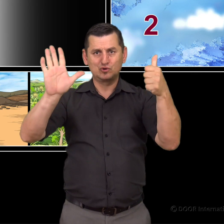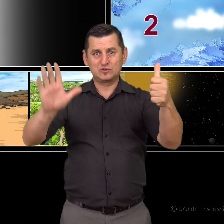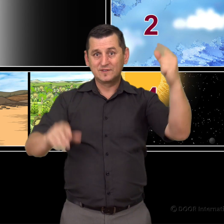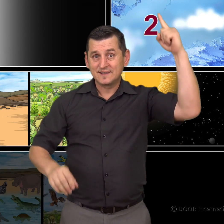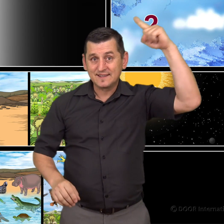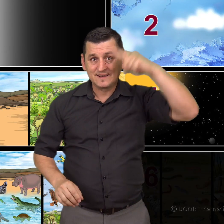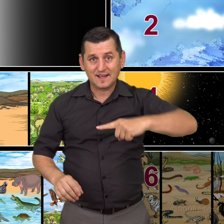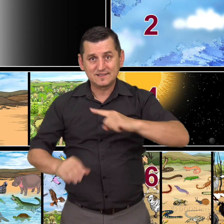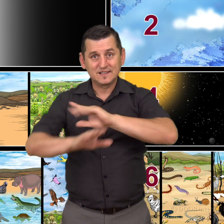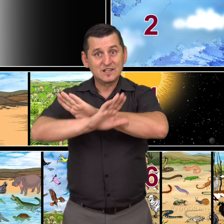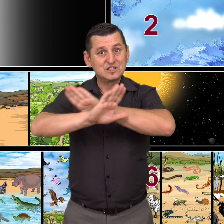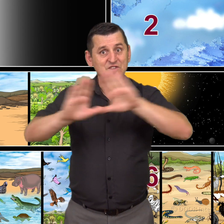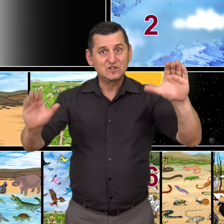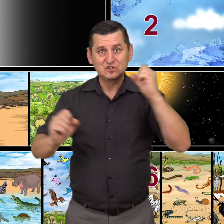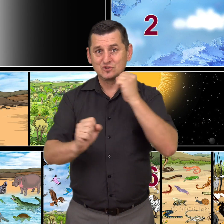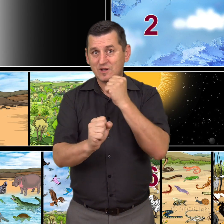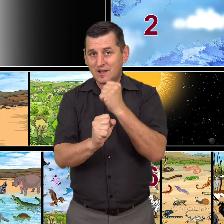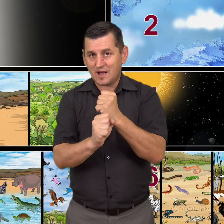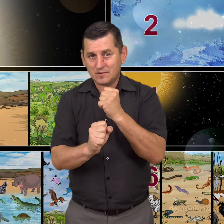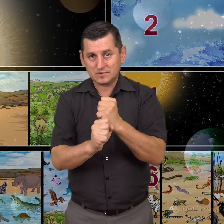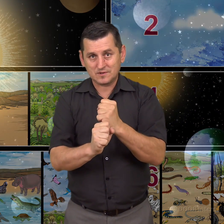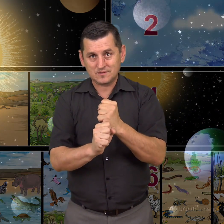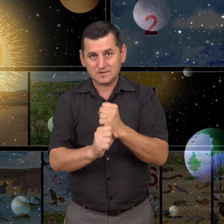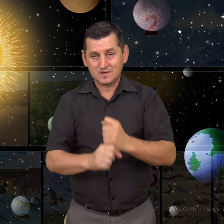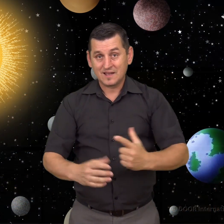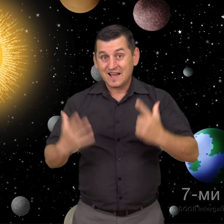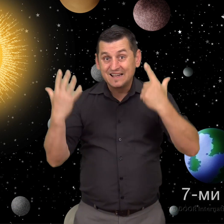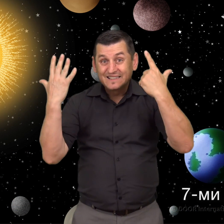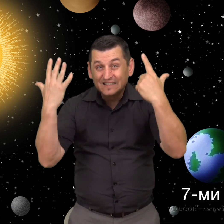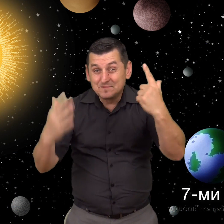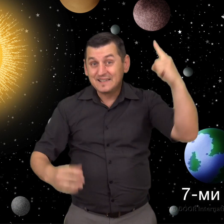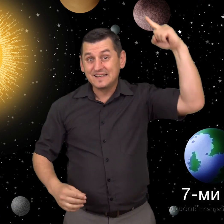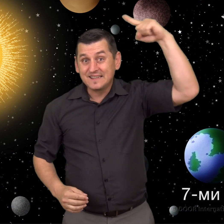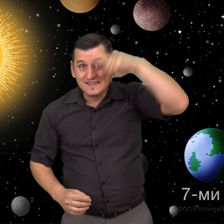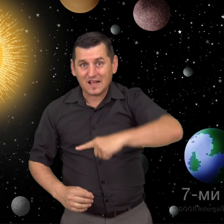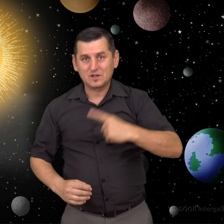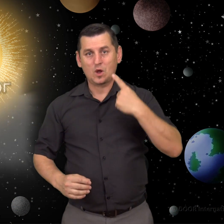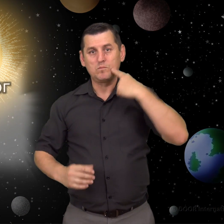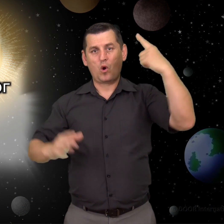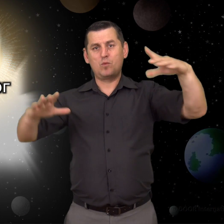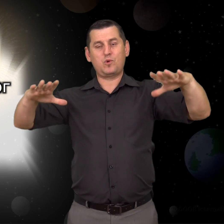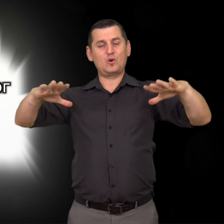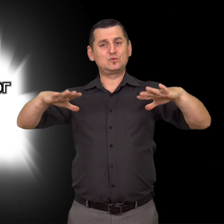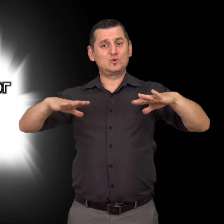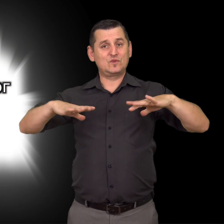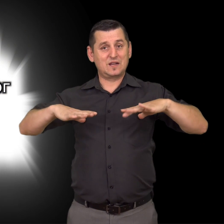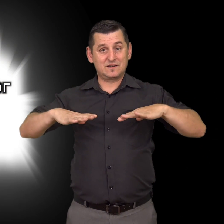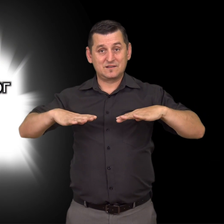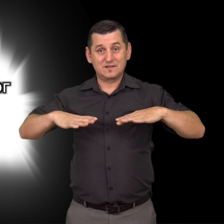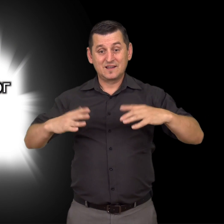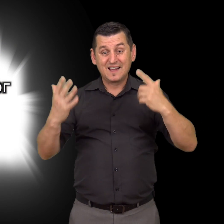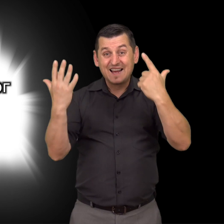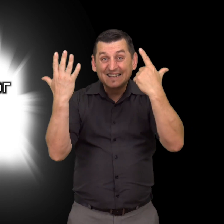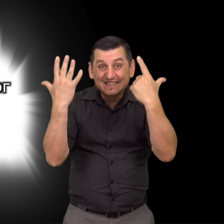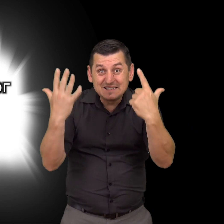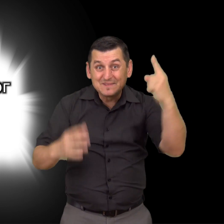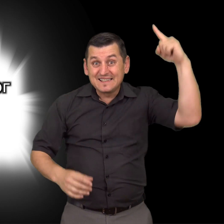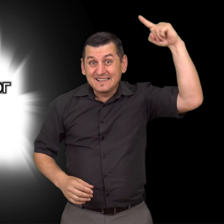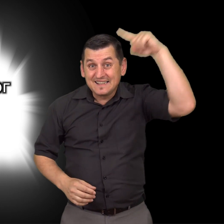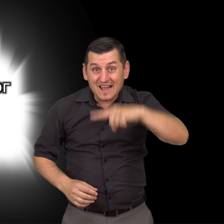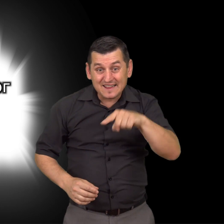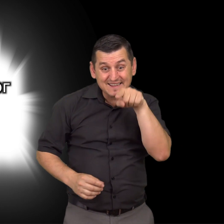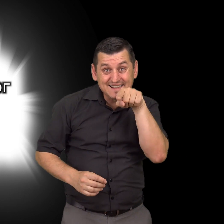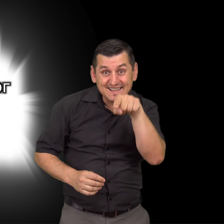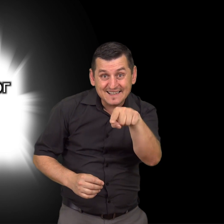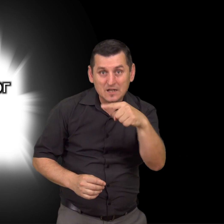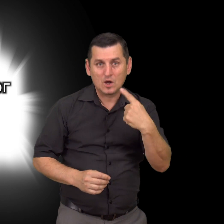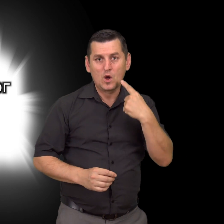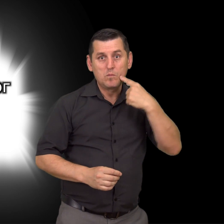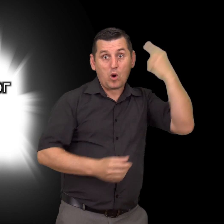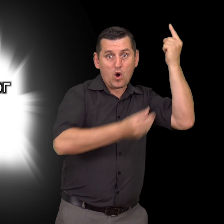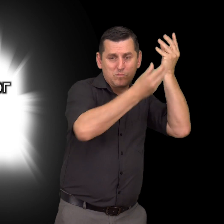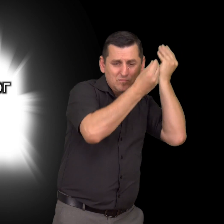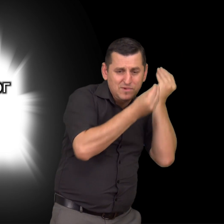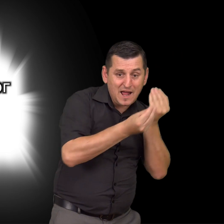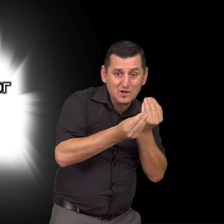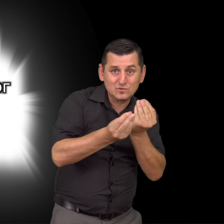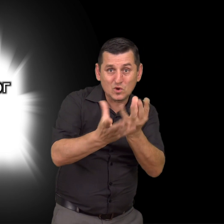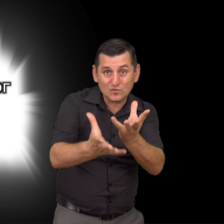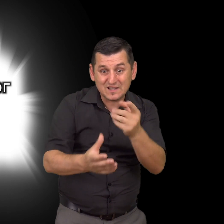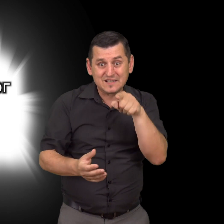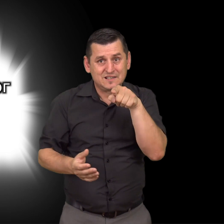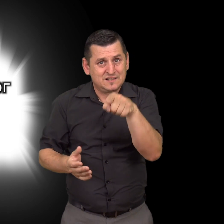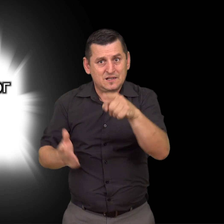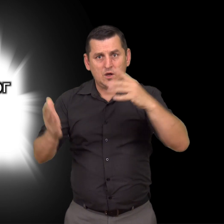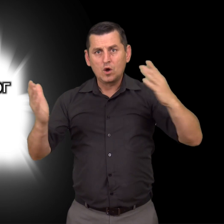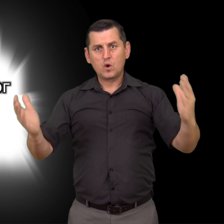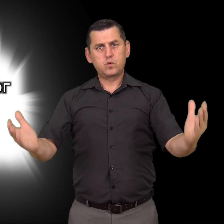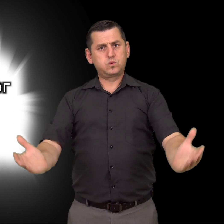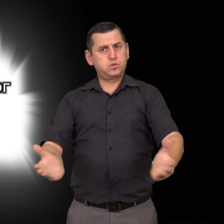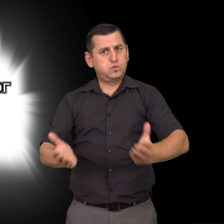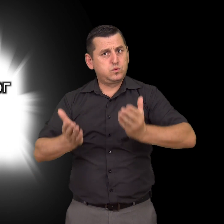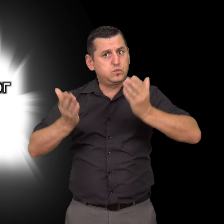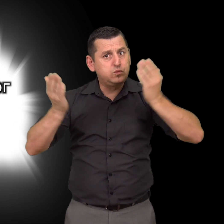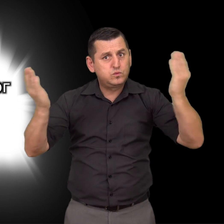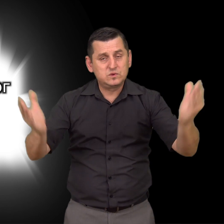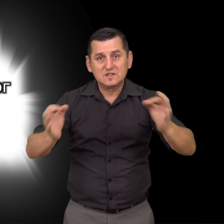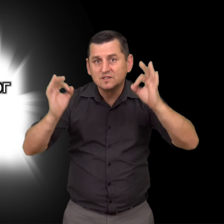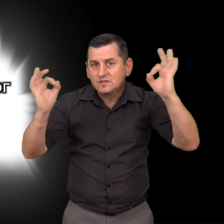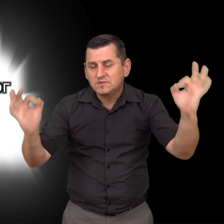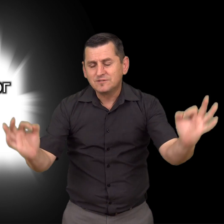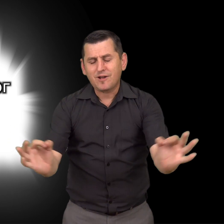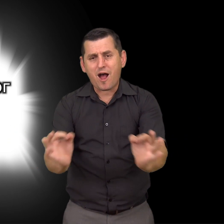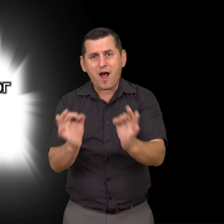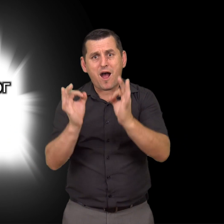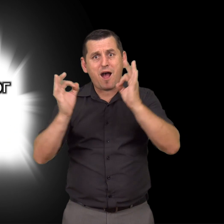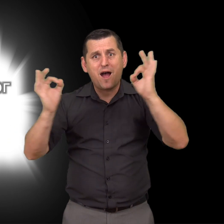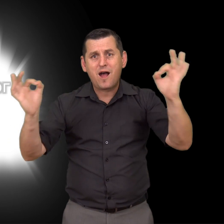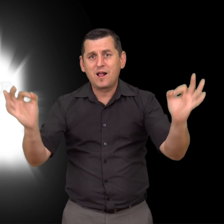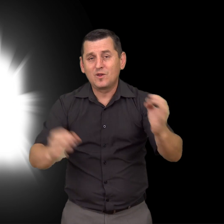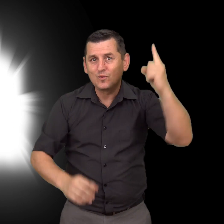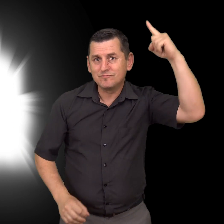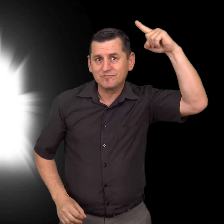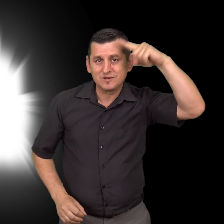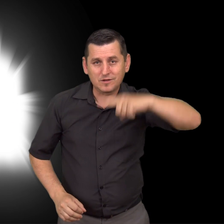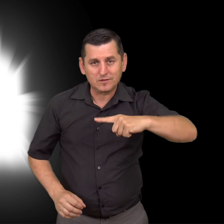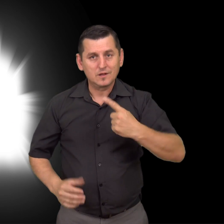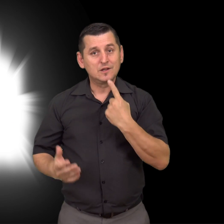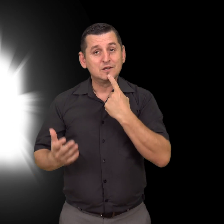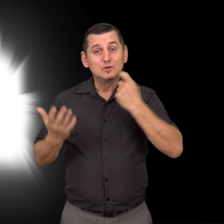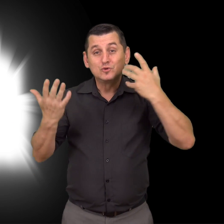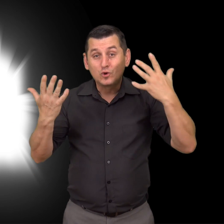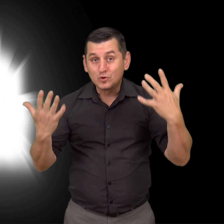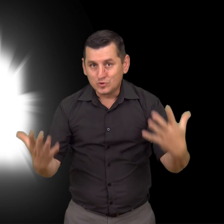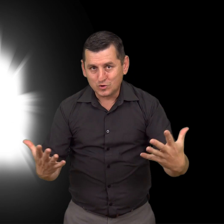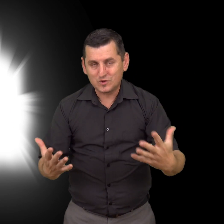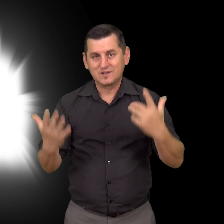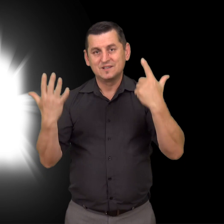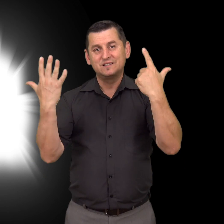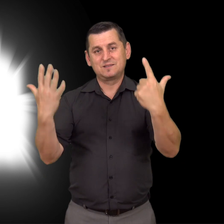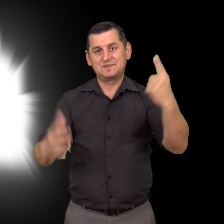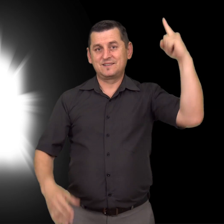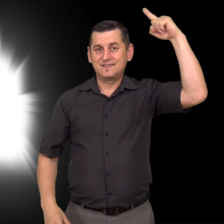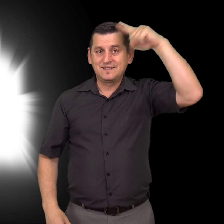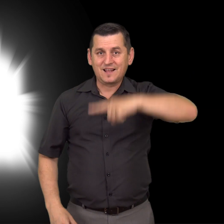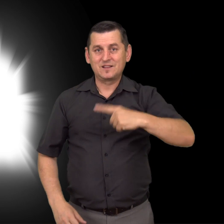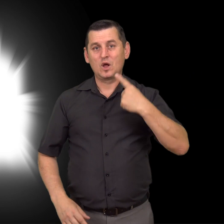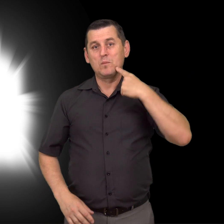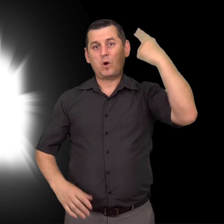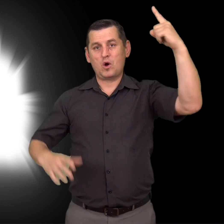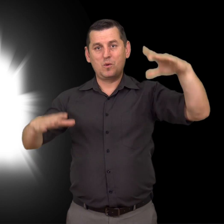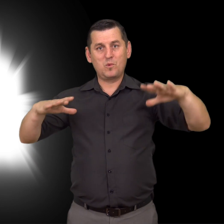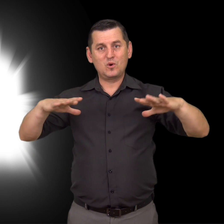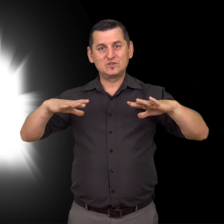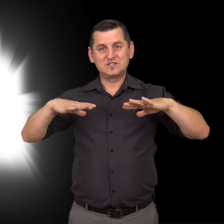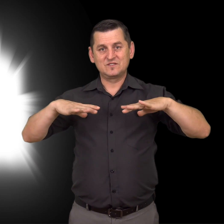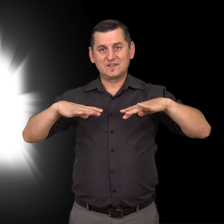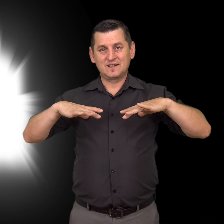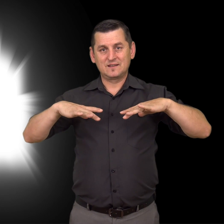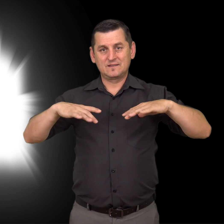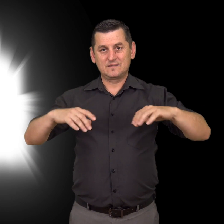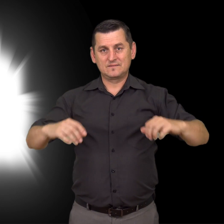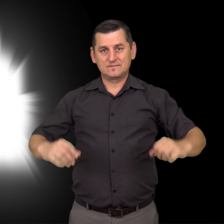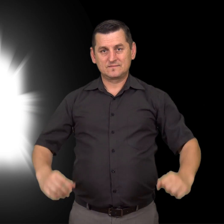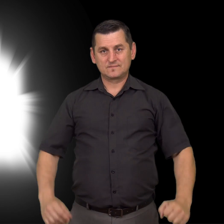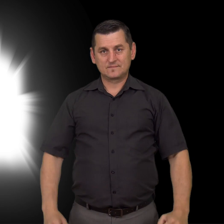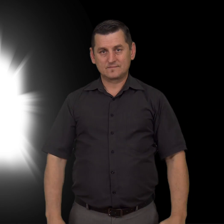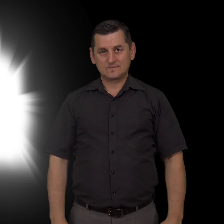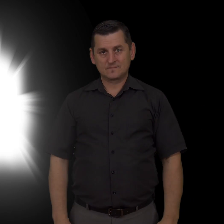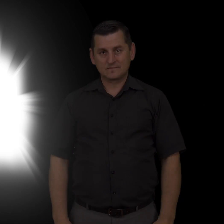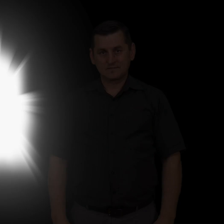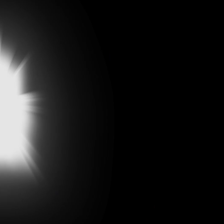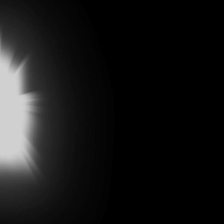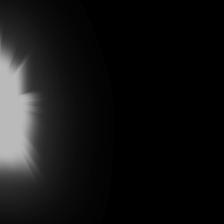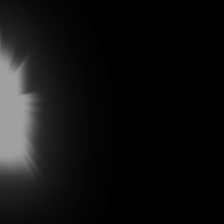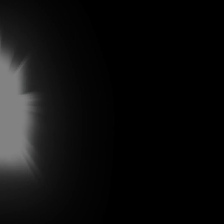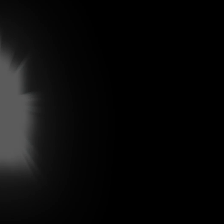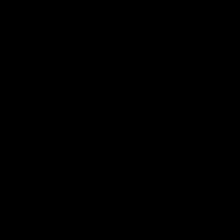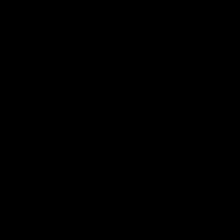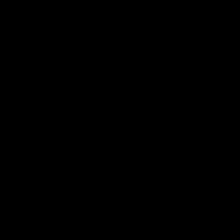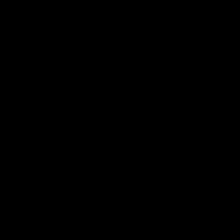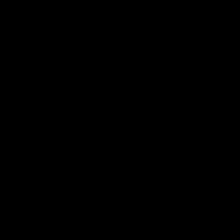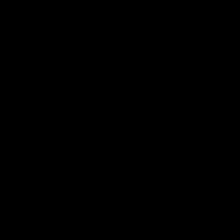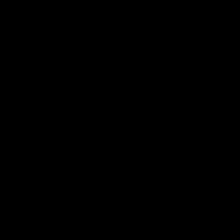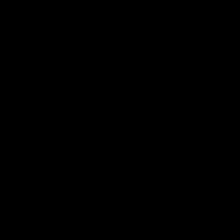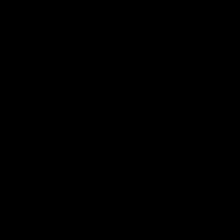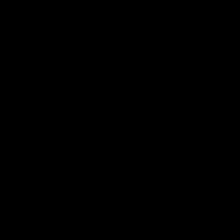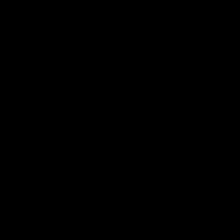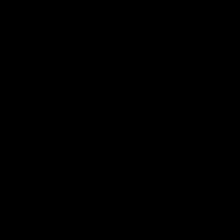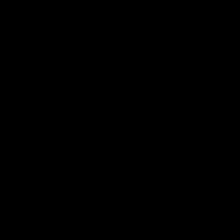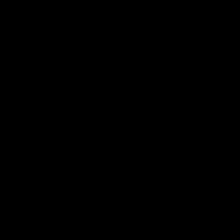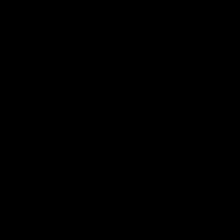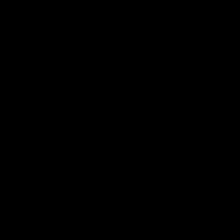Thus the heavens and the earth were completed in all their vast array. And by the seventh day God had finished the work He had been doing; so on that day He rested from all His work. Then God blessed the seventh day and sanctified it, because on that day He rested from all the work of creation that He had accomplished.